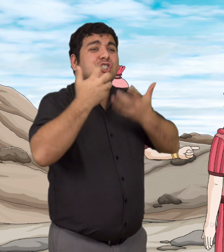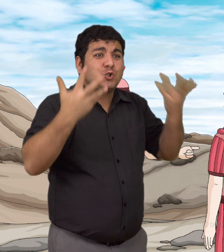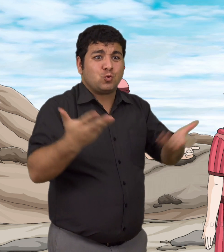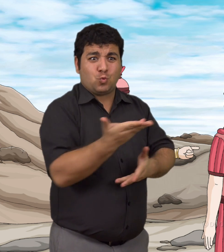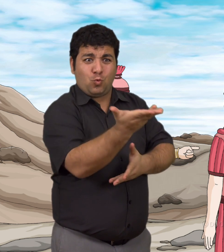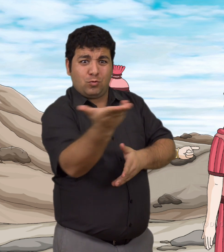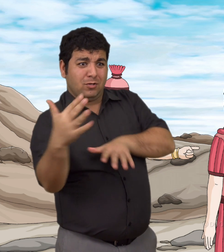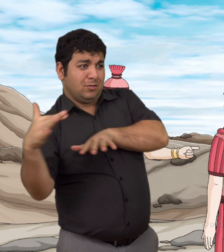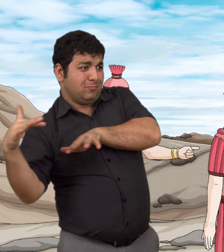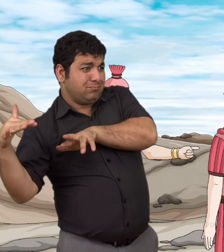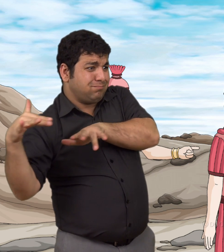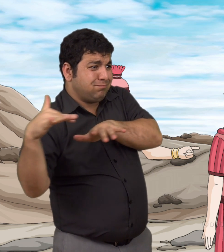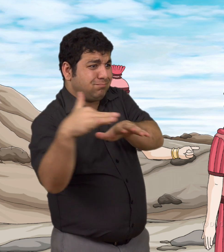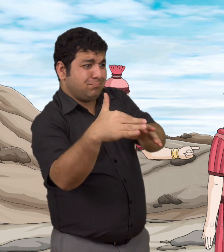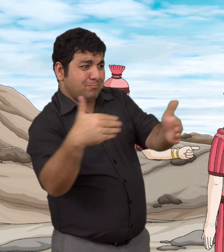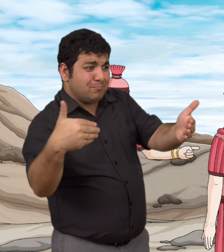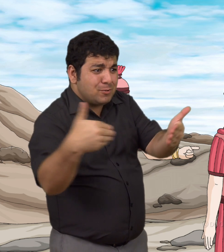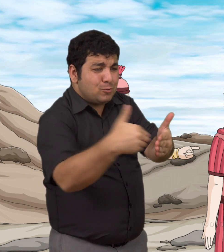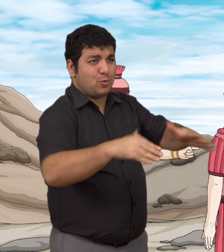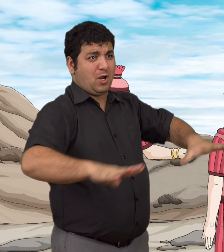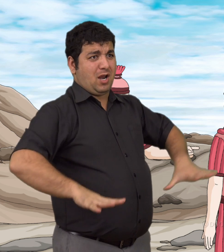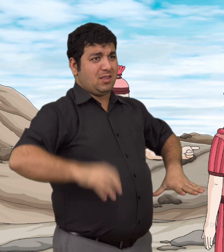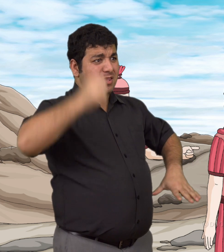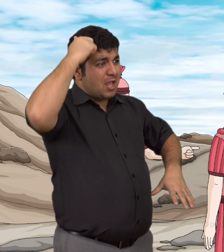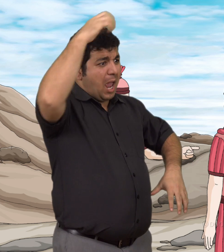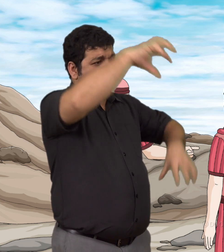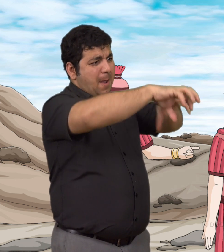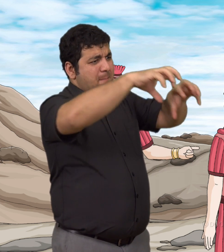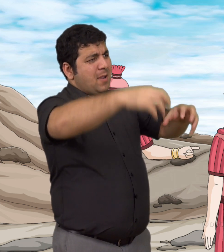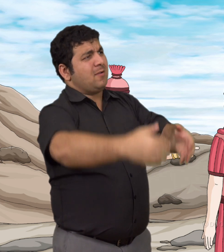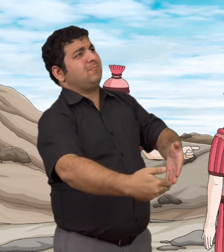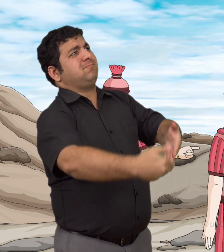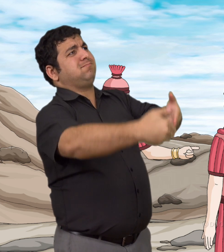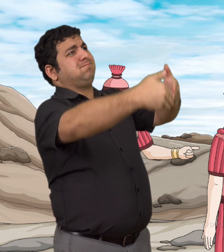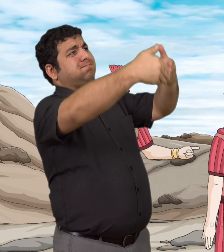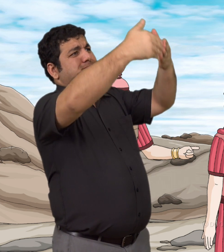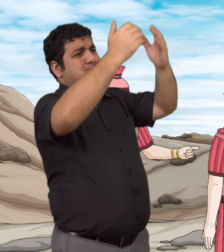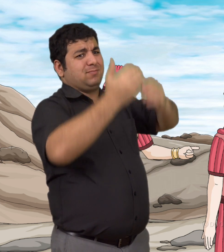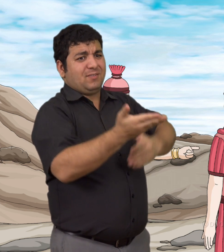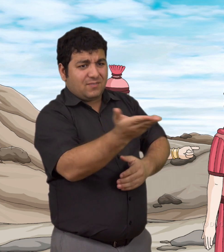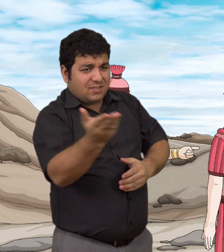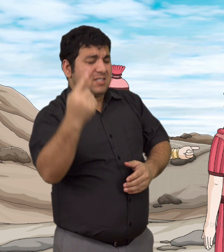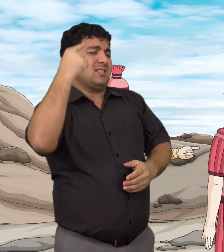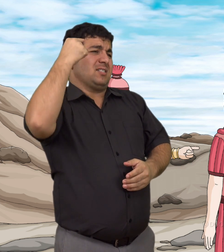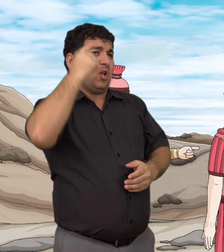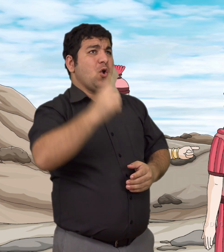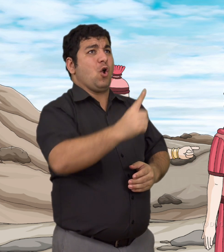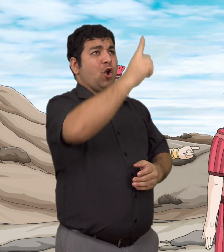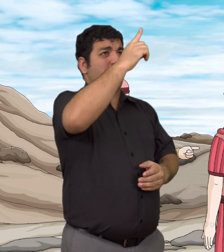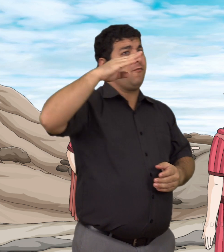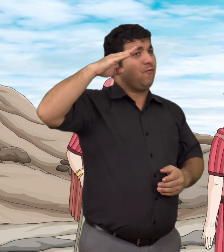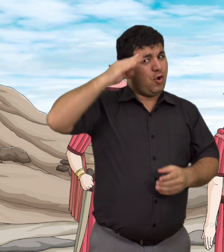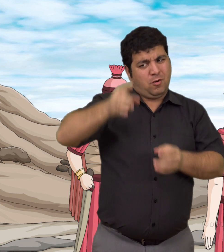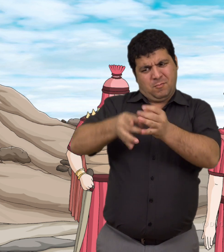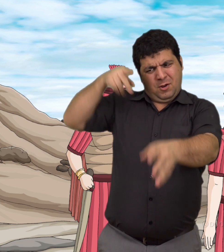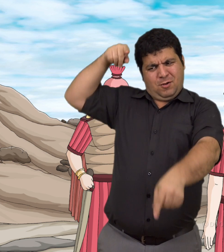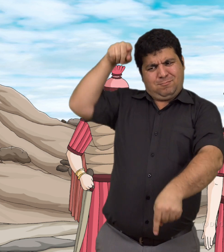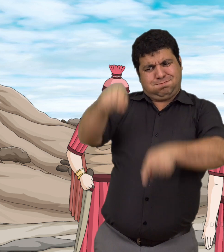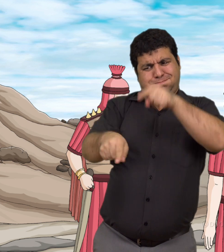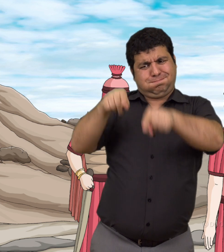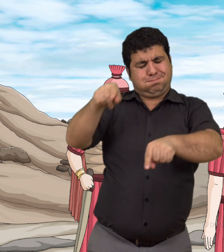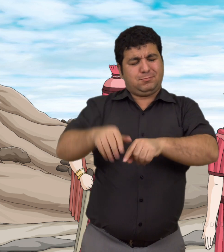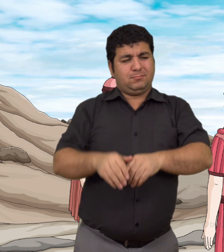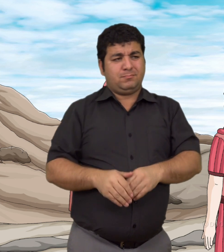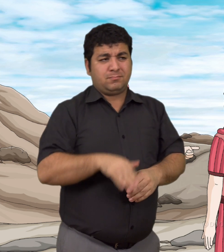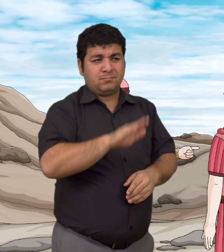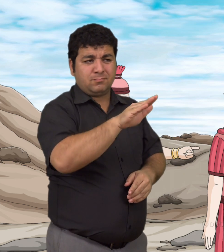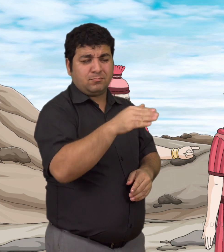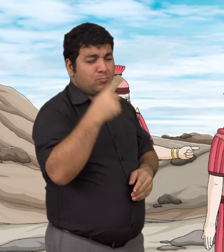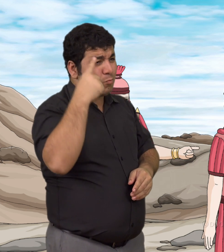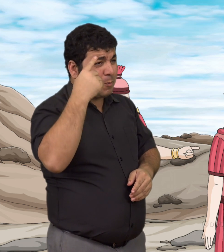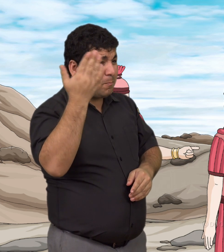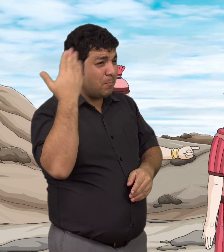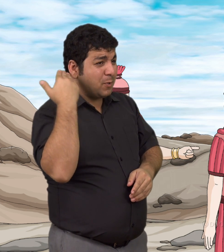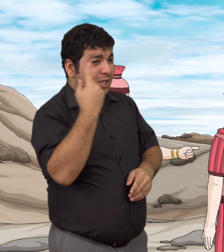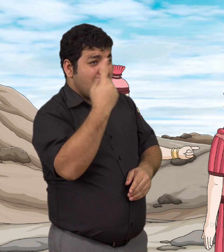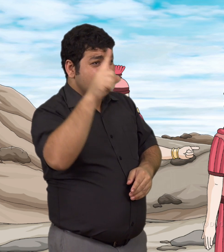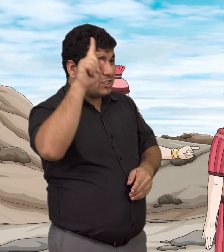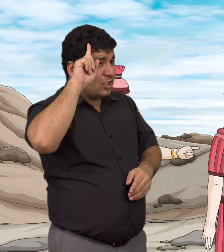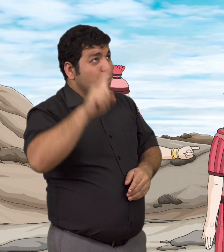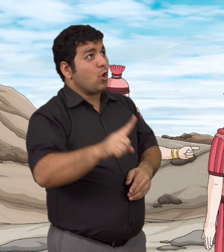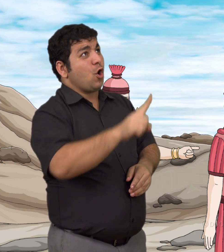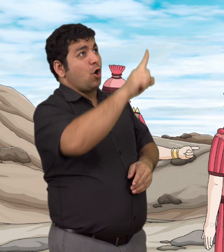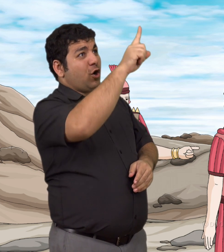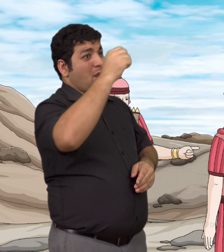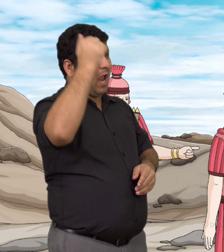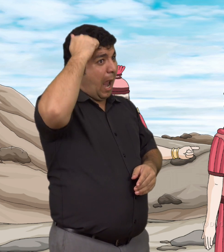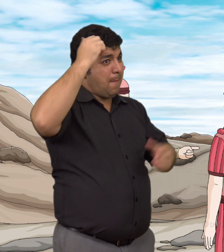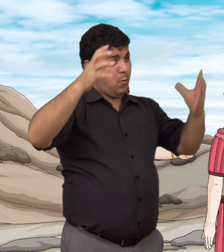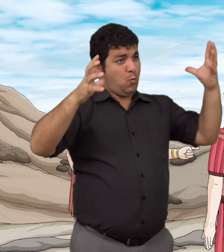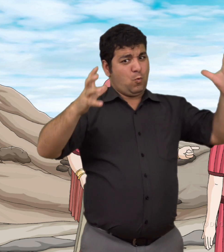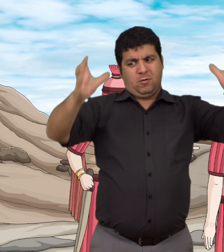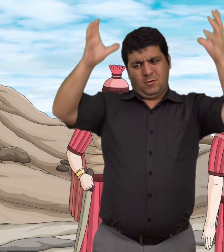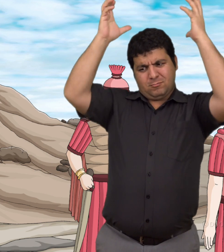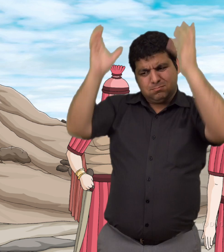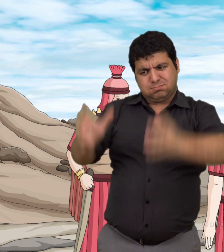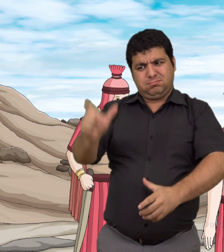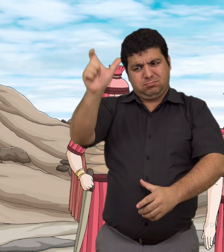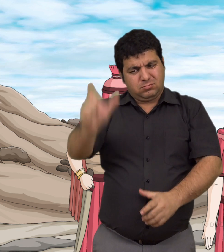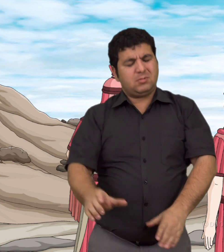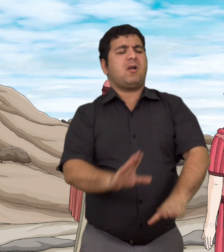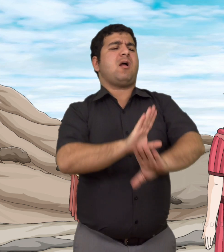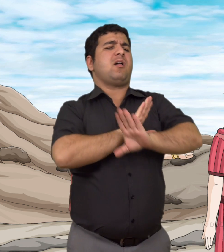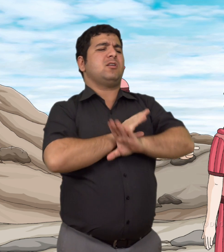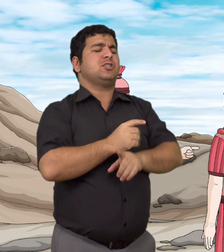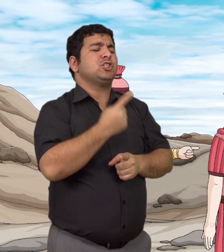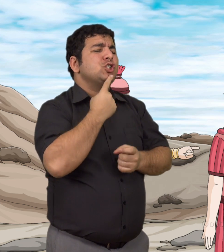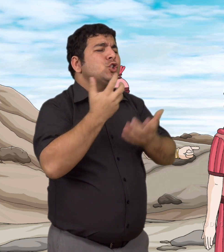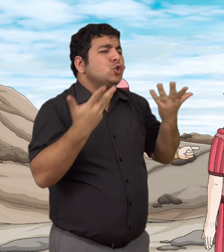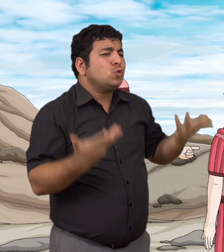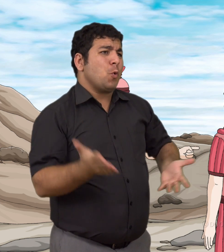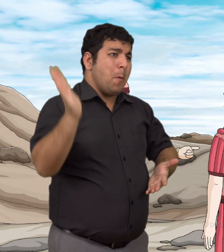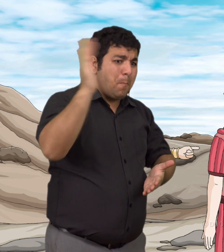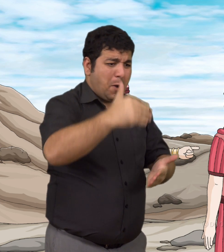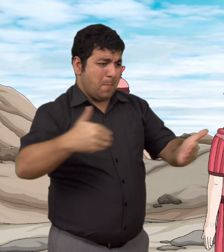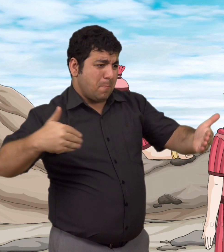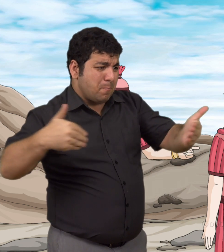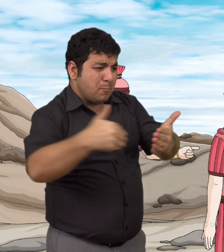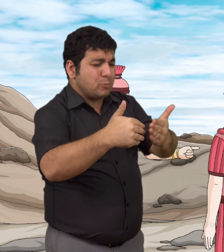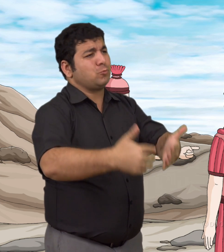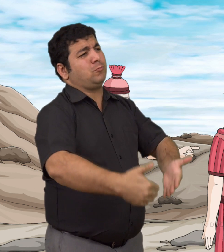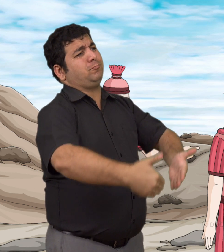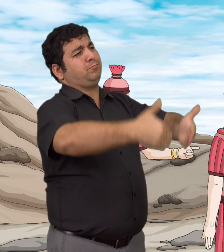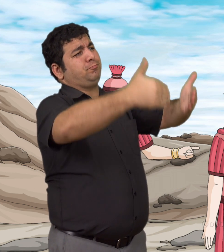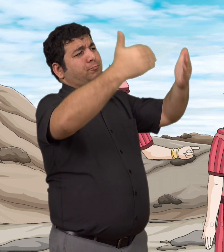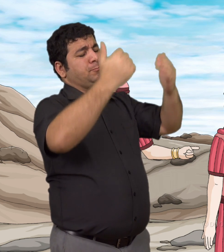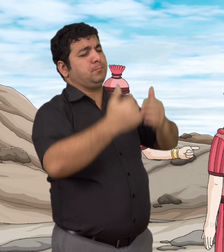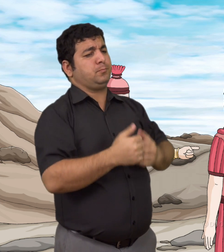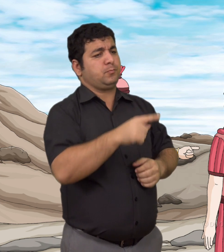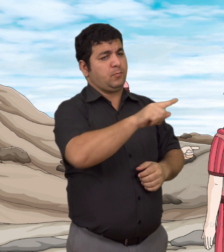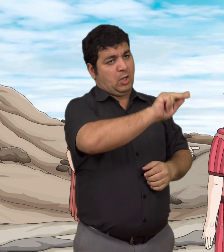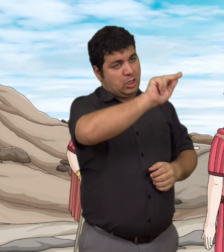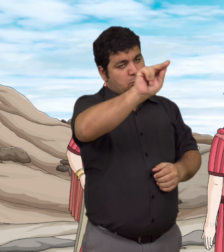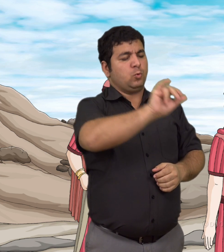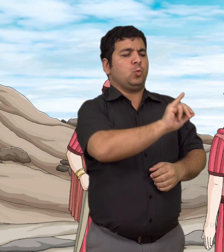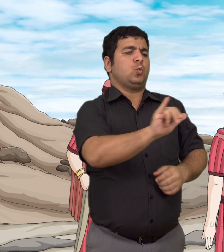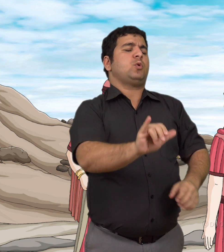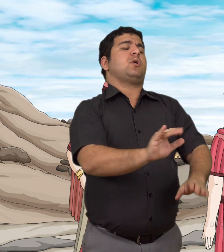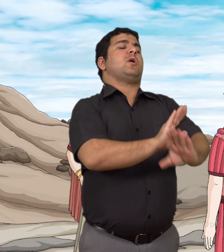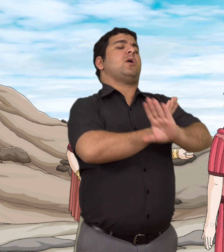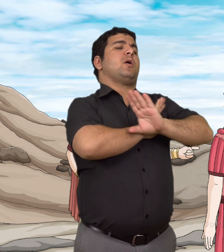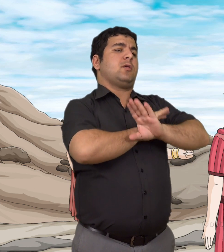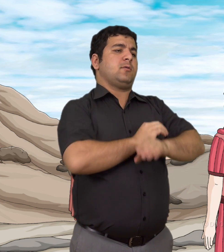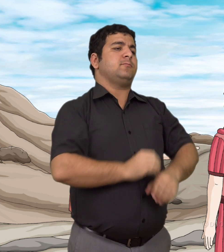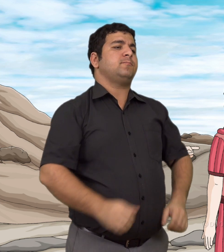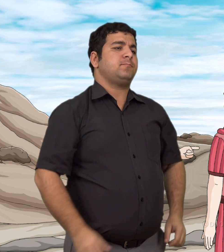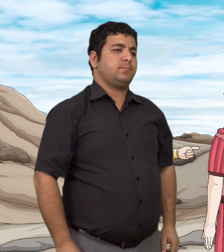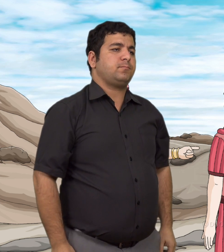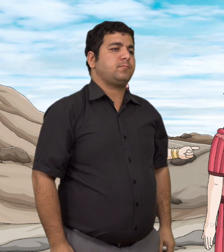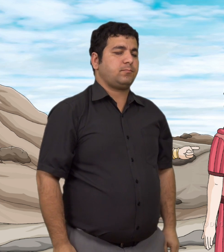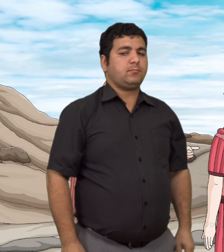Who was the one to strike Abimelech son of Jerubbesheth ? Was it not a woman who dropped an upper millstone on him from the wall, so that he died in Thebez? Why did you get so close to the wall?’